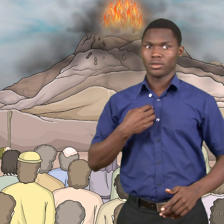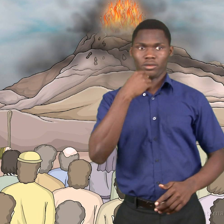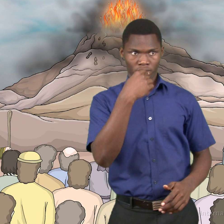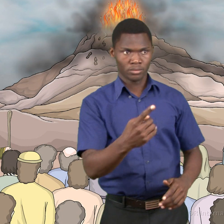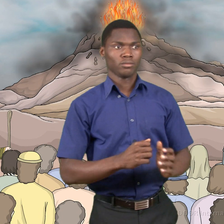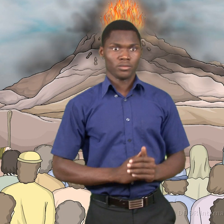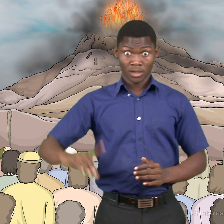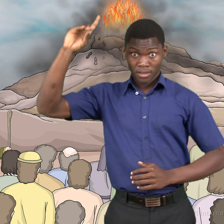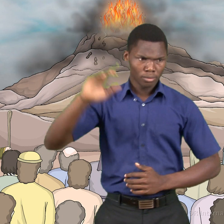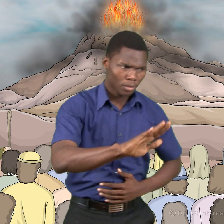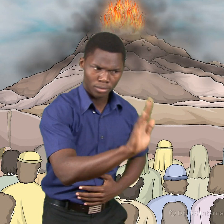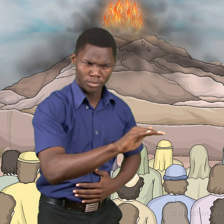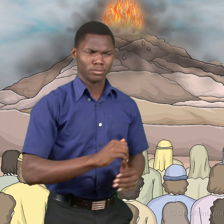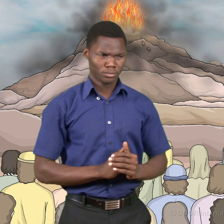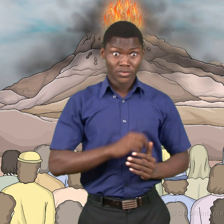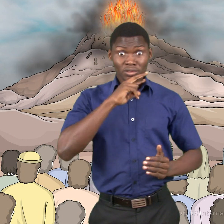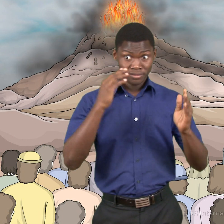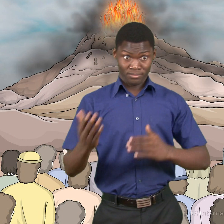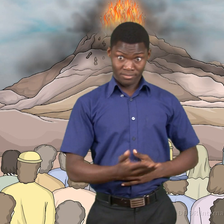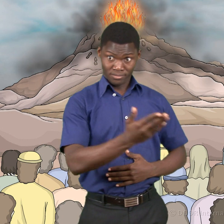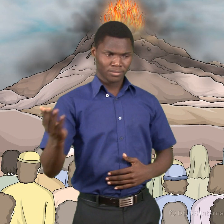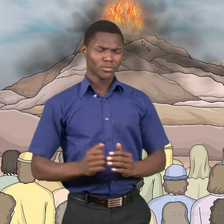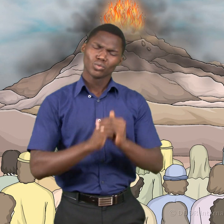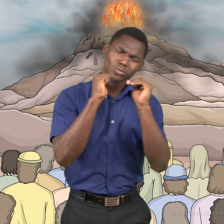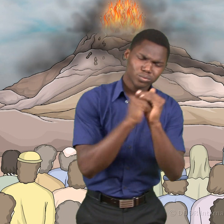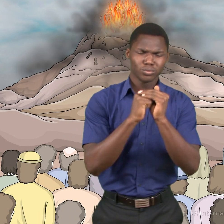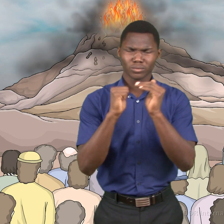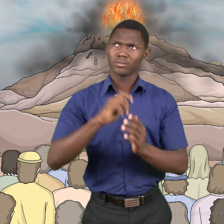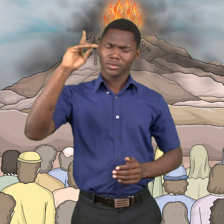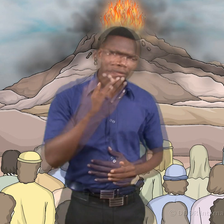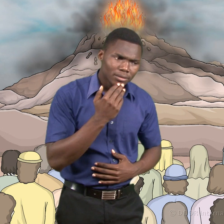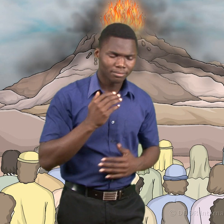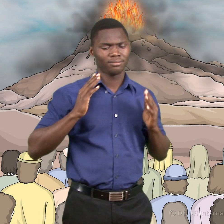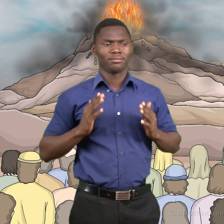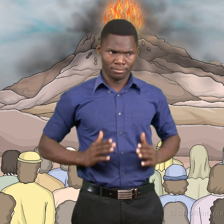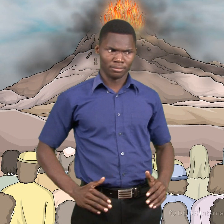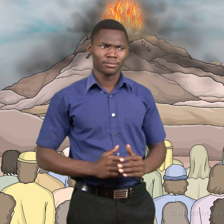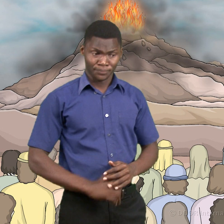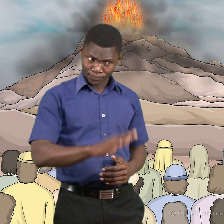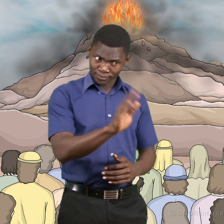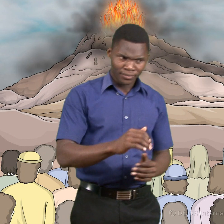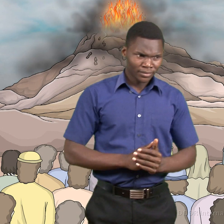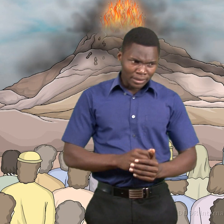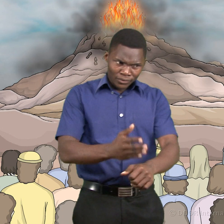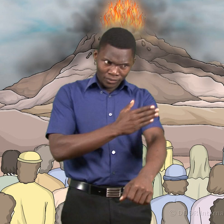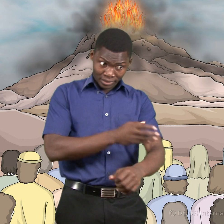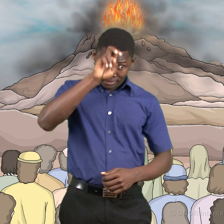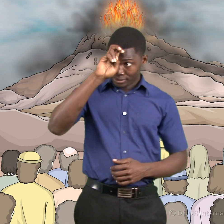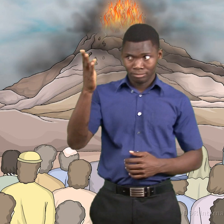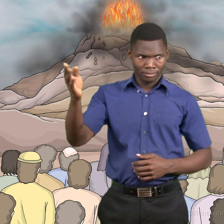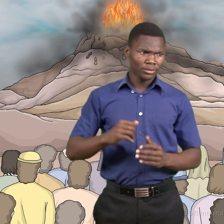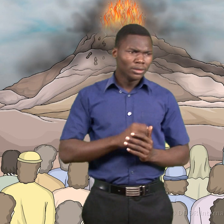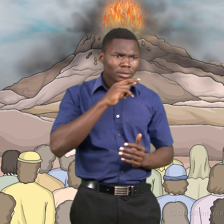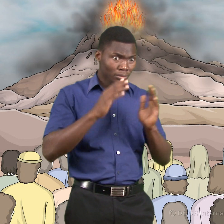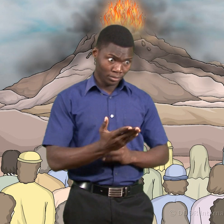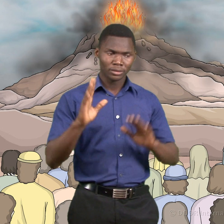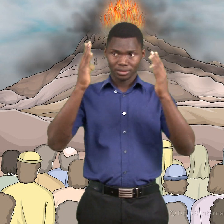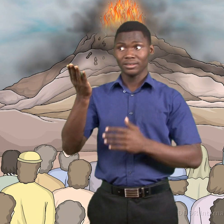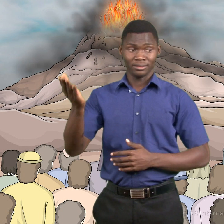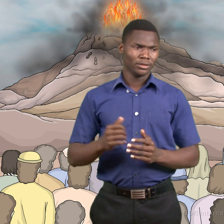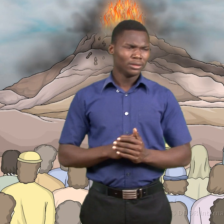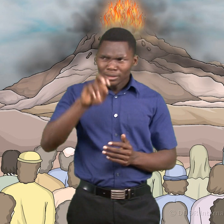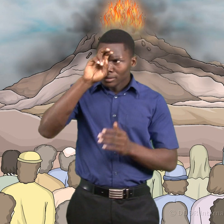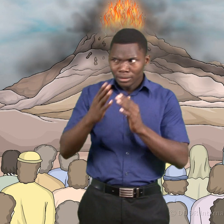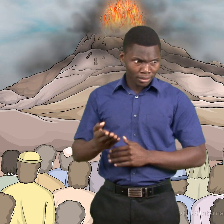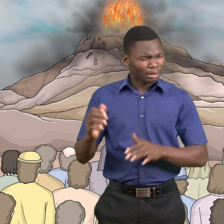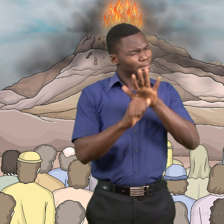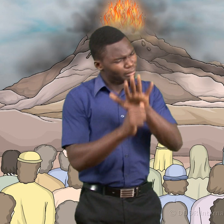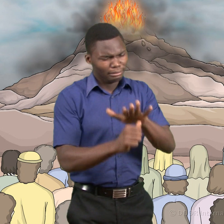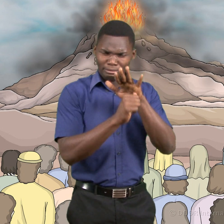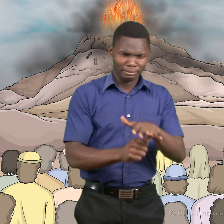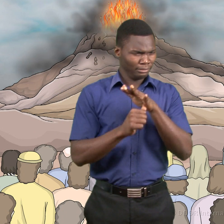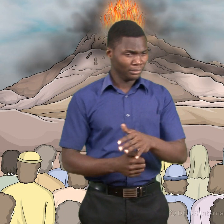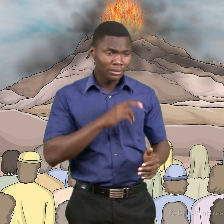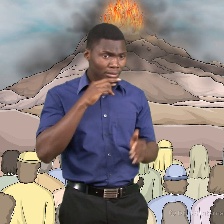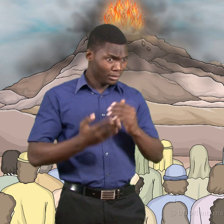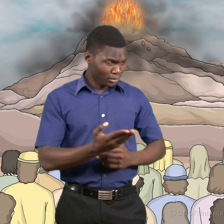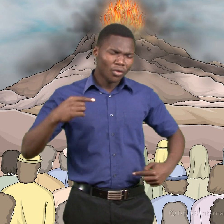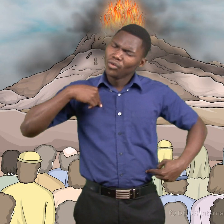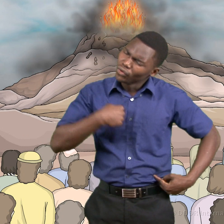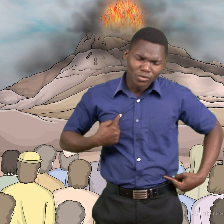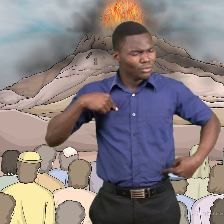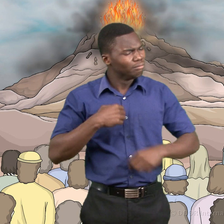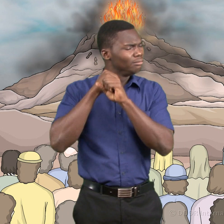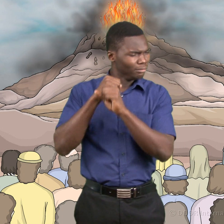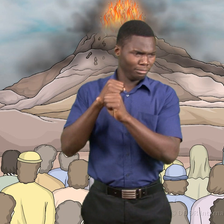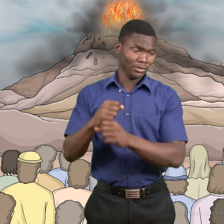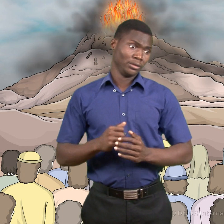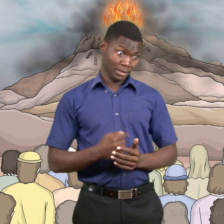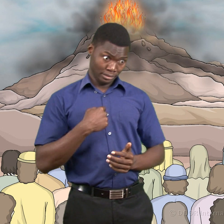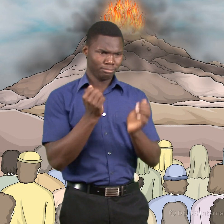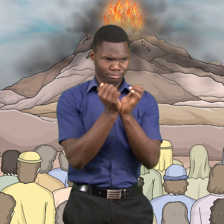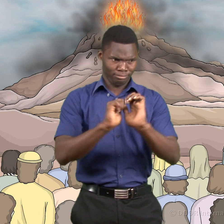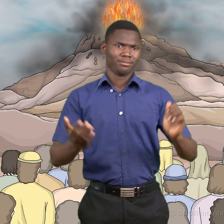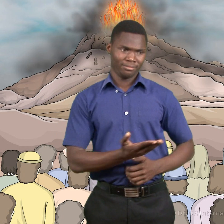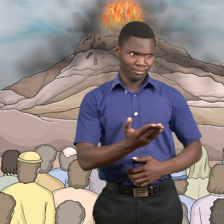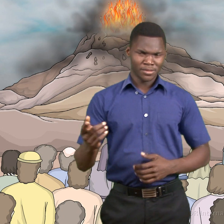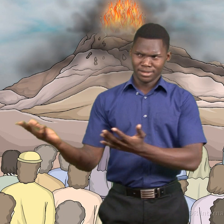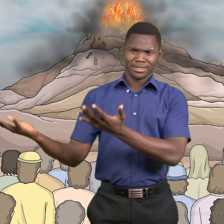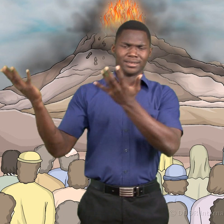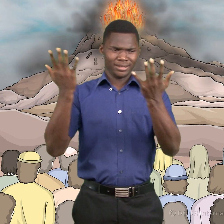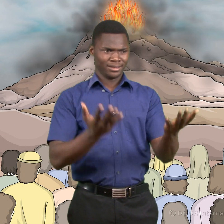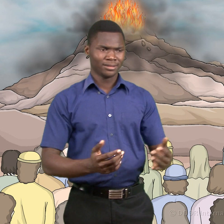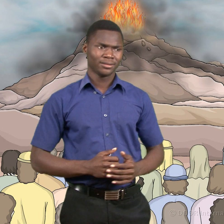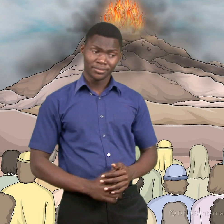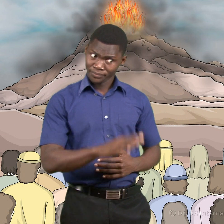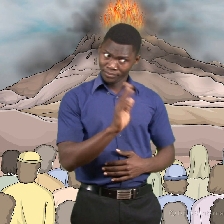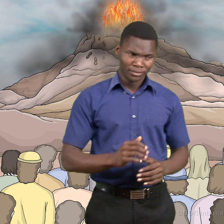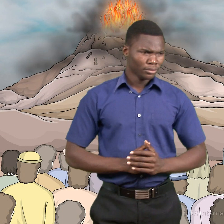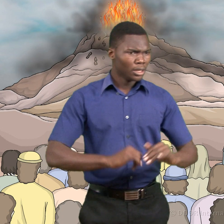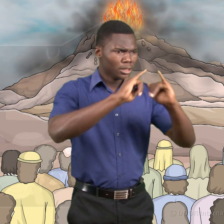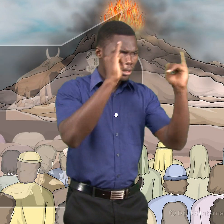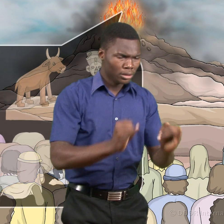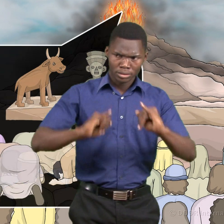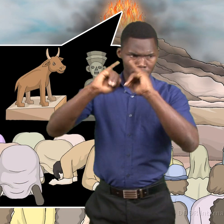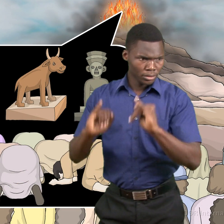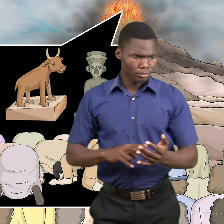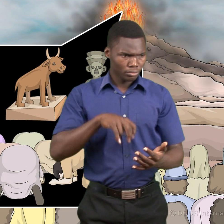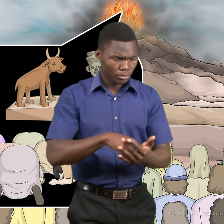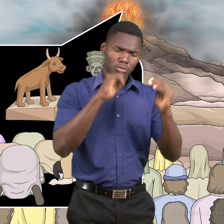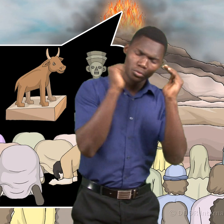And God spoke all these words: “I am the LORD your God, who brought you out of the land of Egypt, out of the house of slavery.